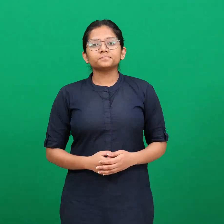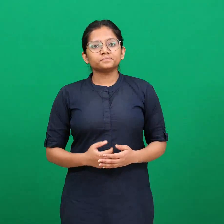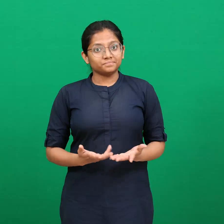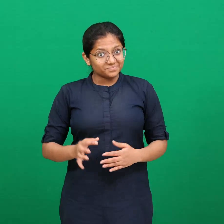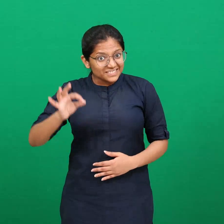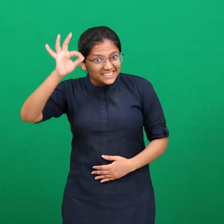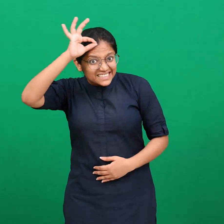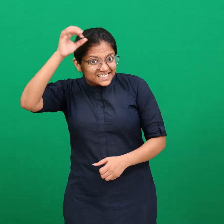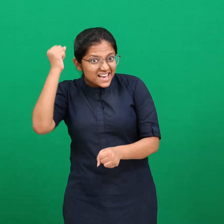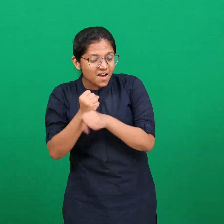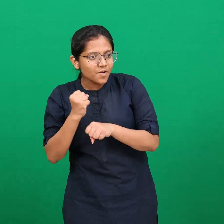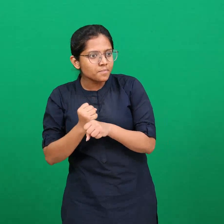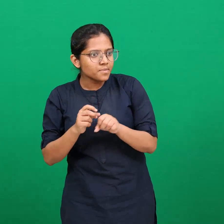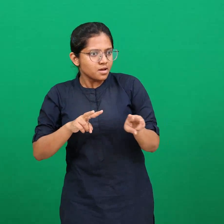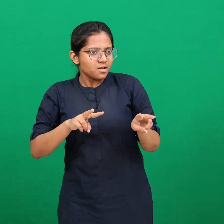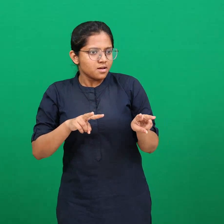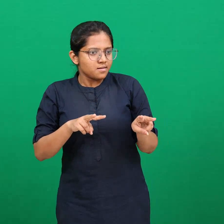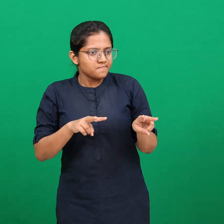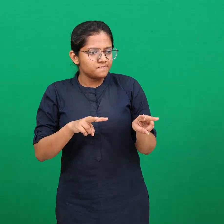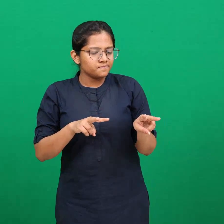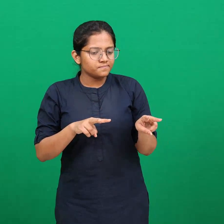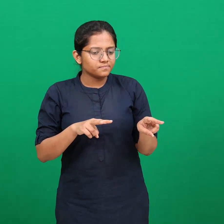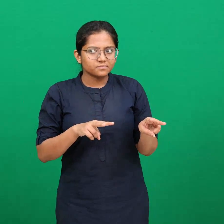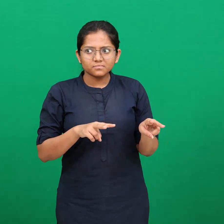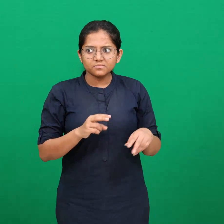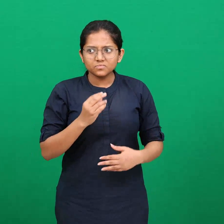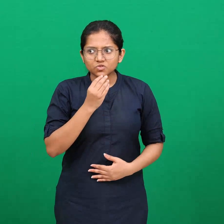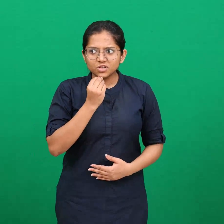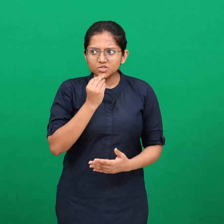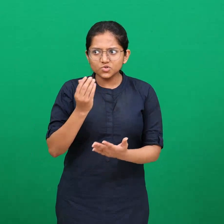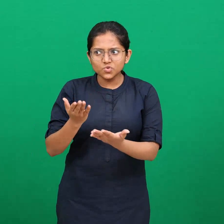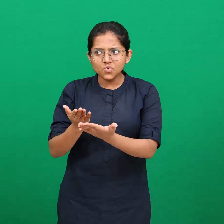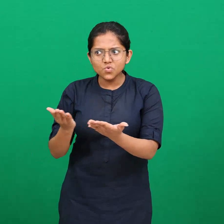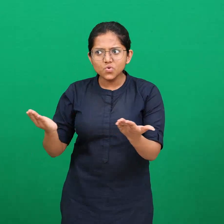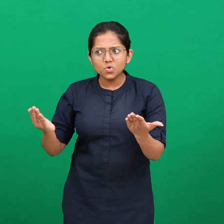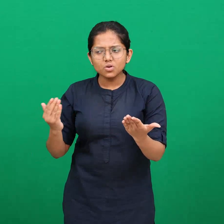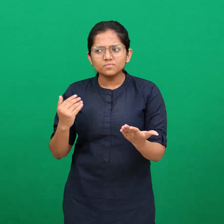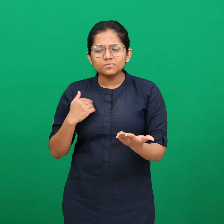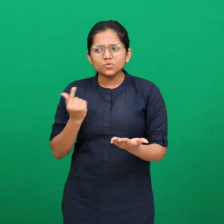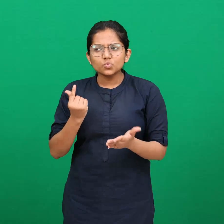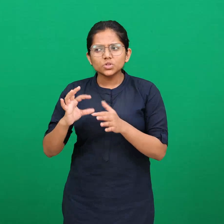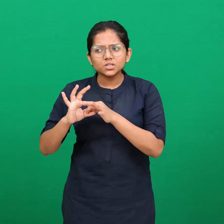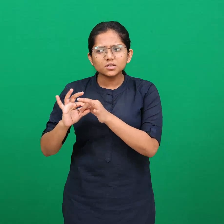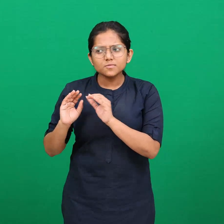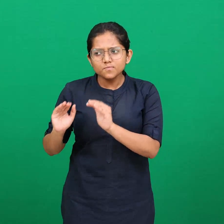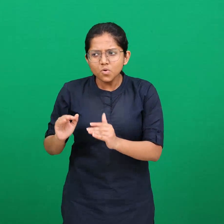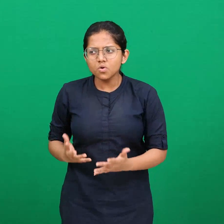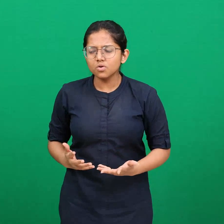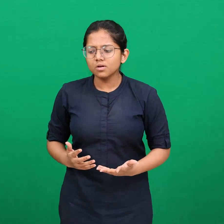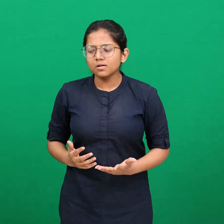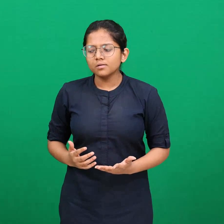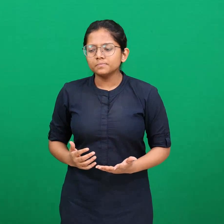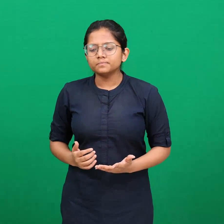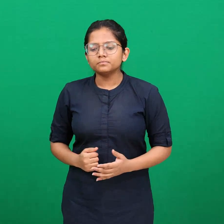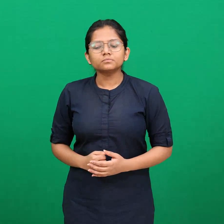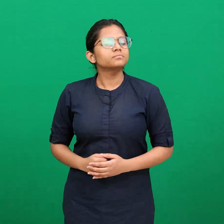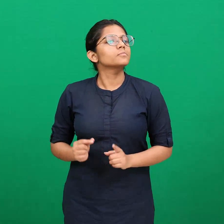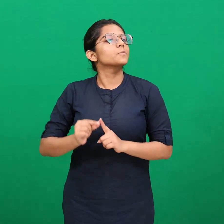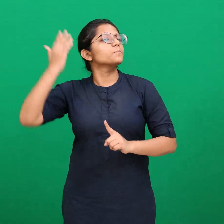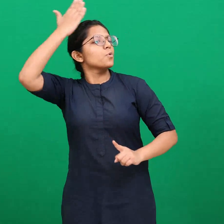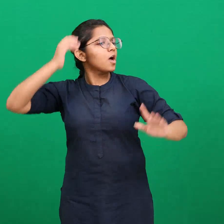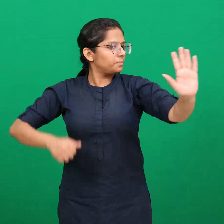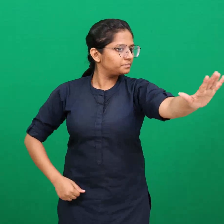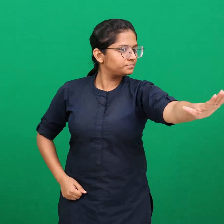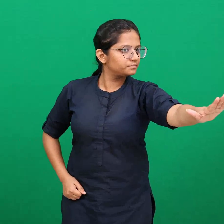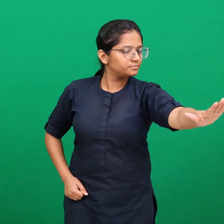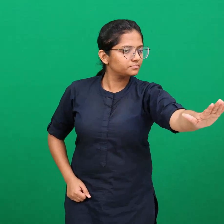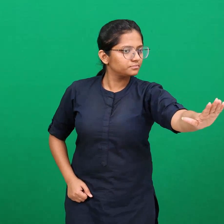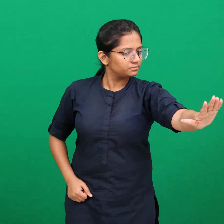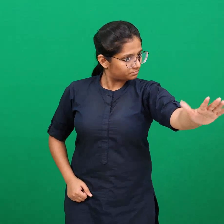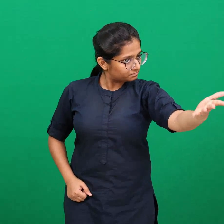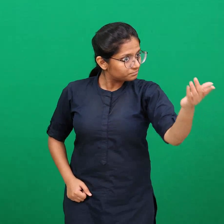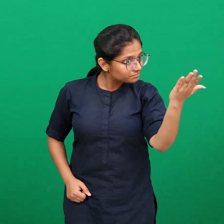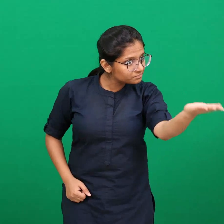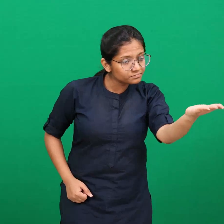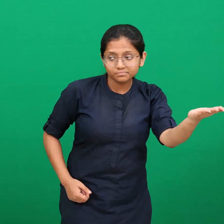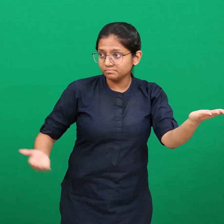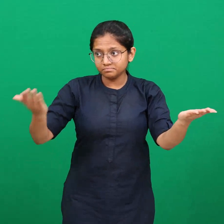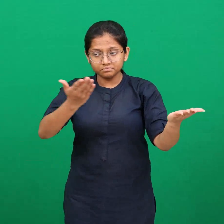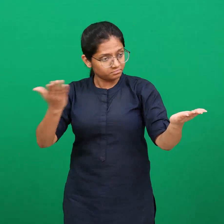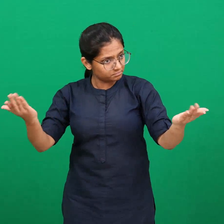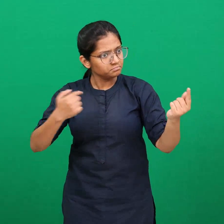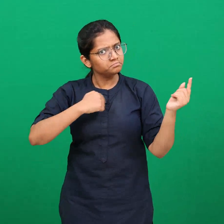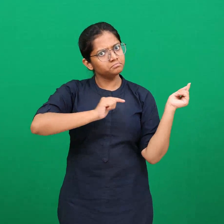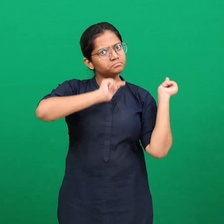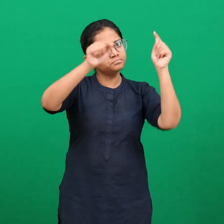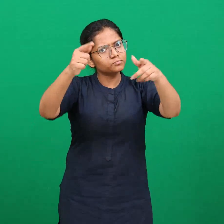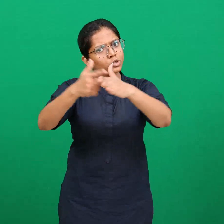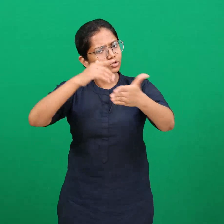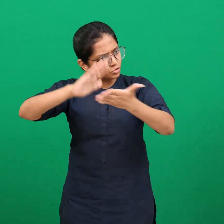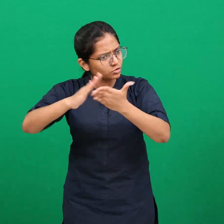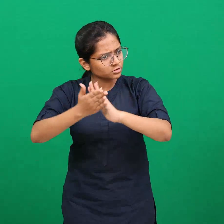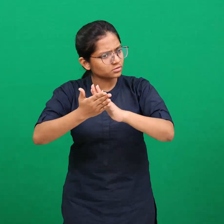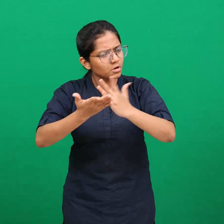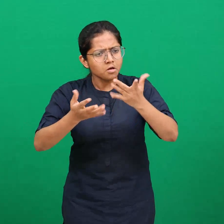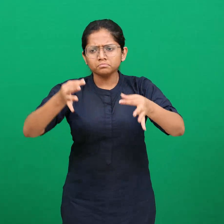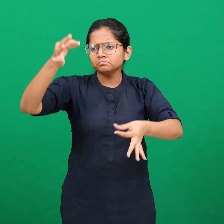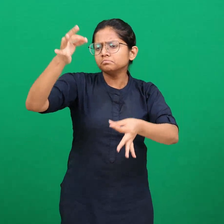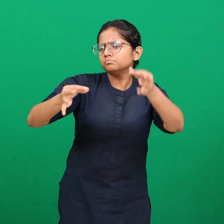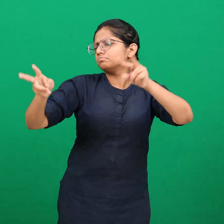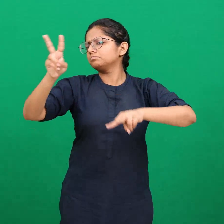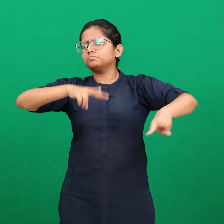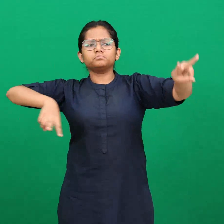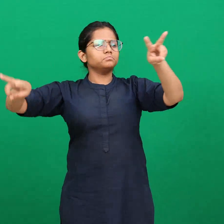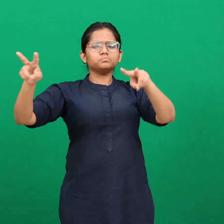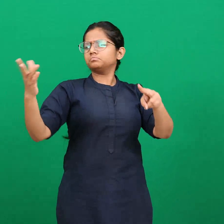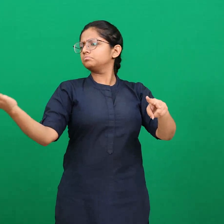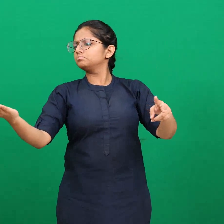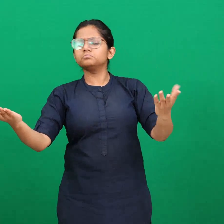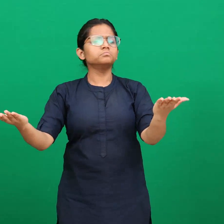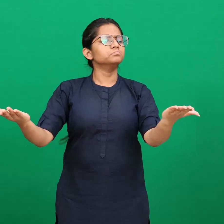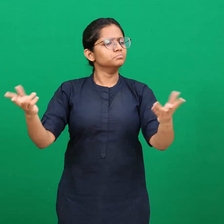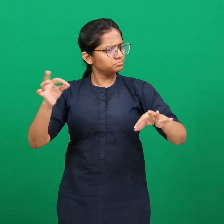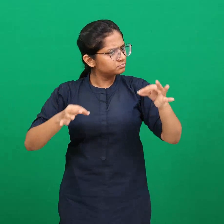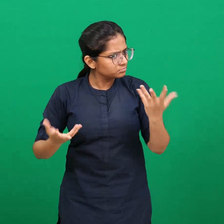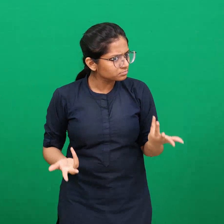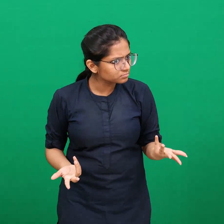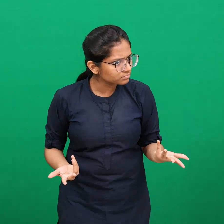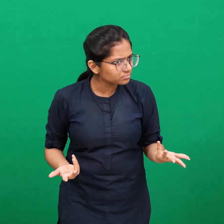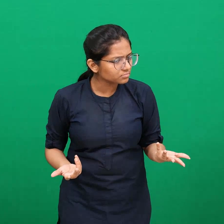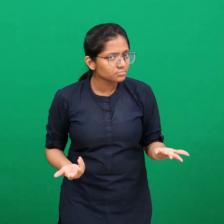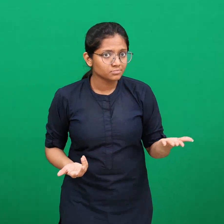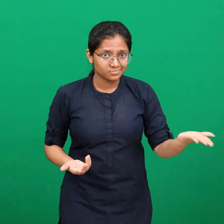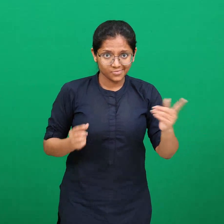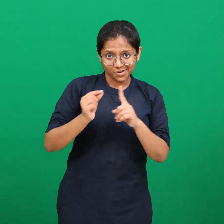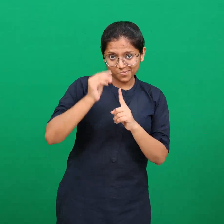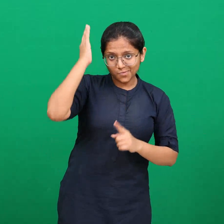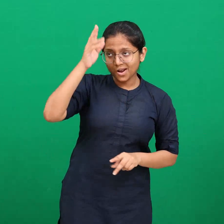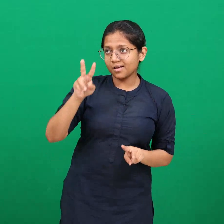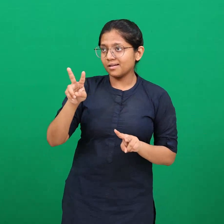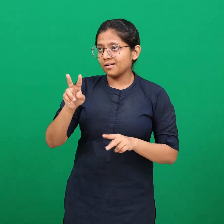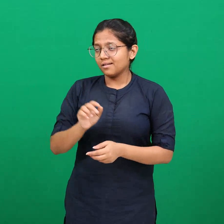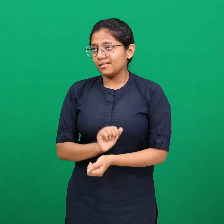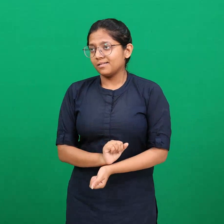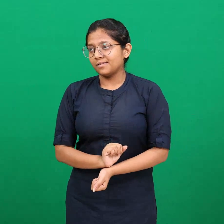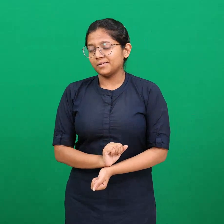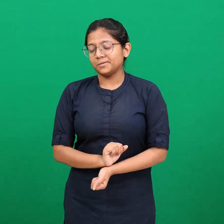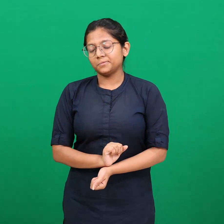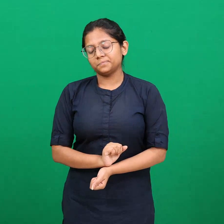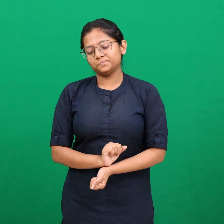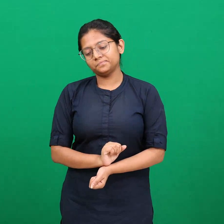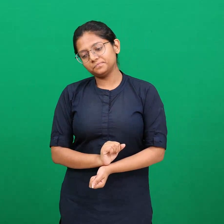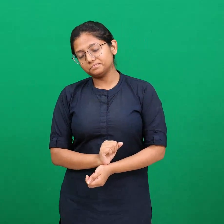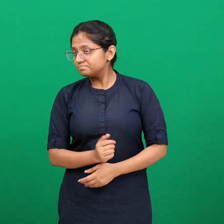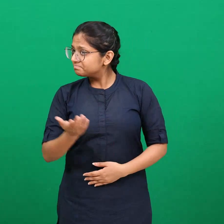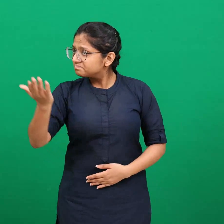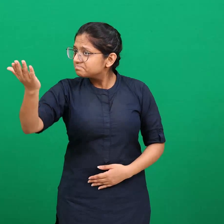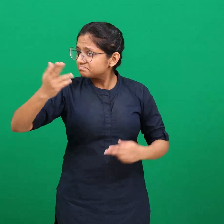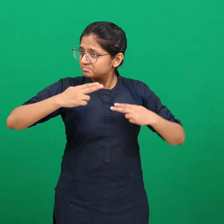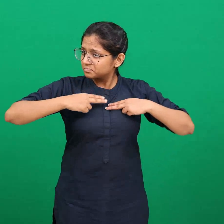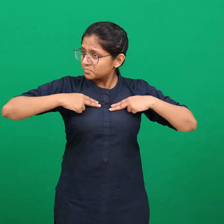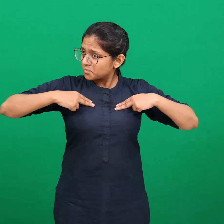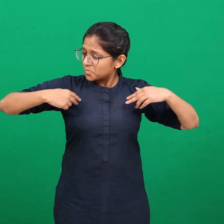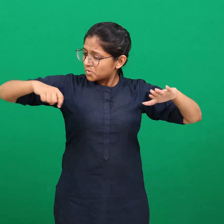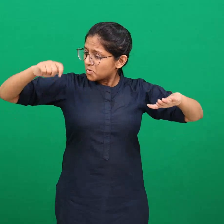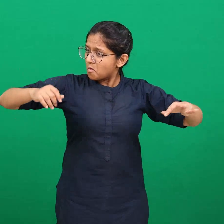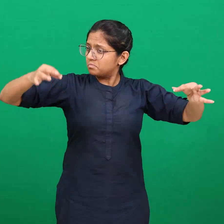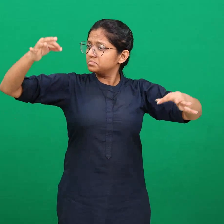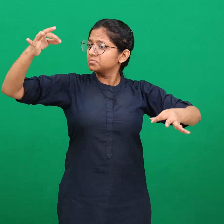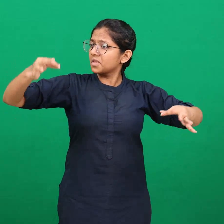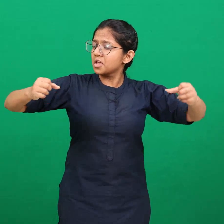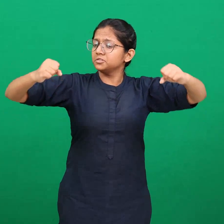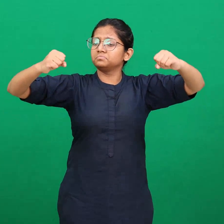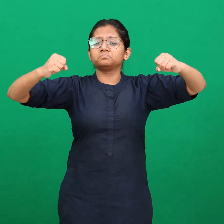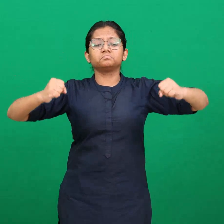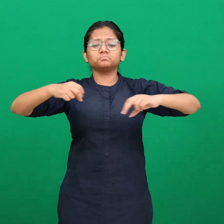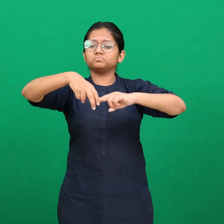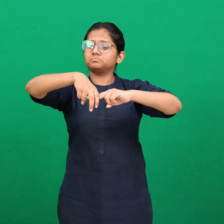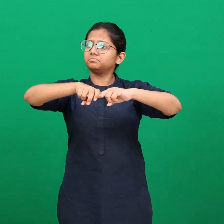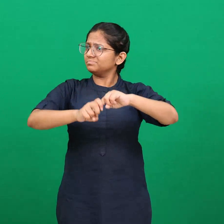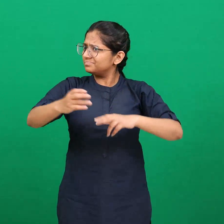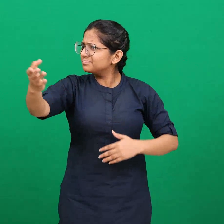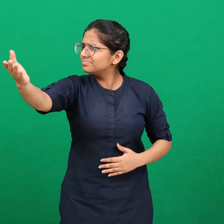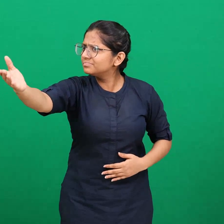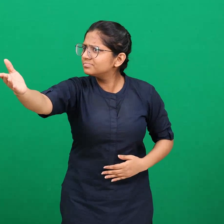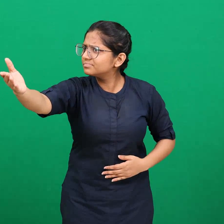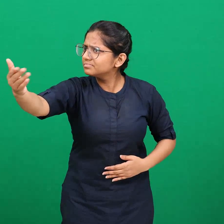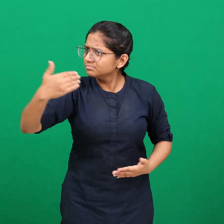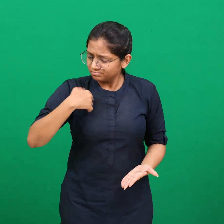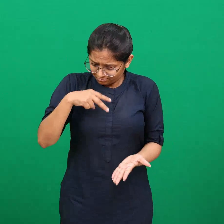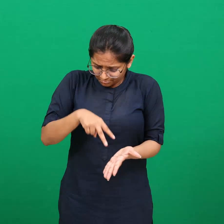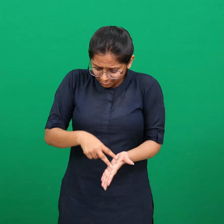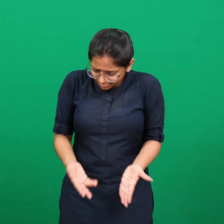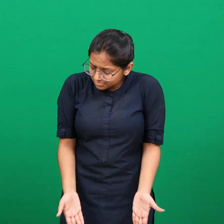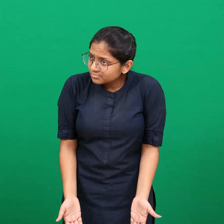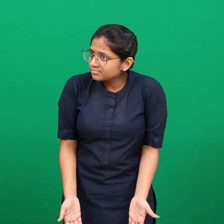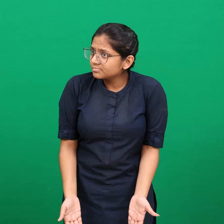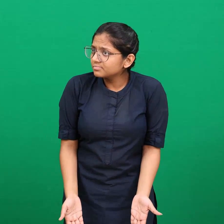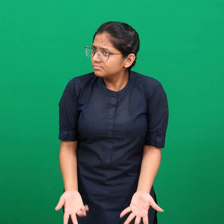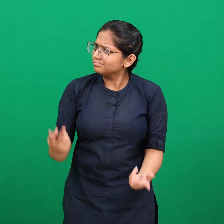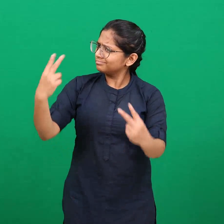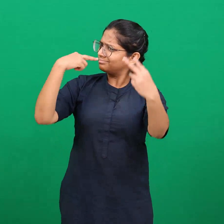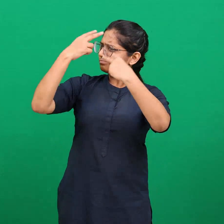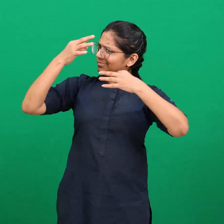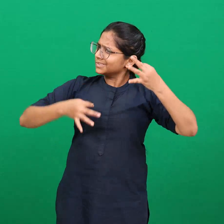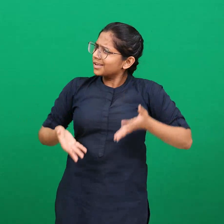But Festus, wishing to do the Jews a favor, said to Paul, "Are you willing to go up to Jerusalem to stand trial before me on these charges?"